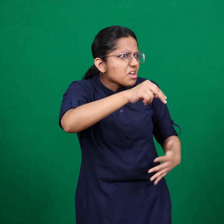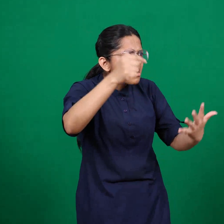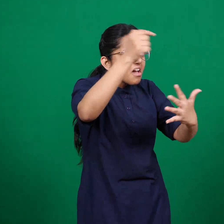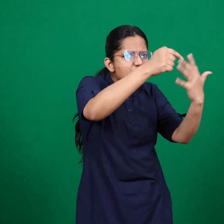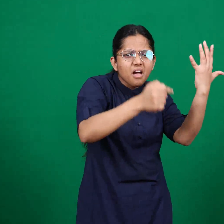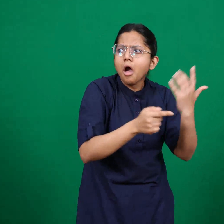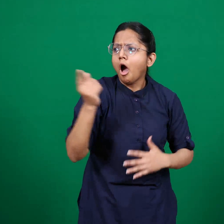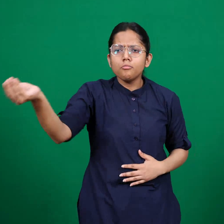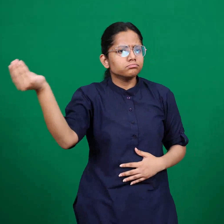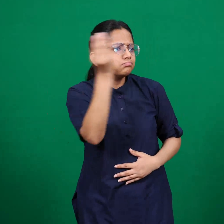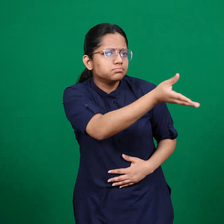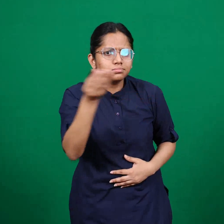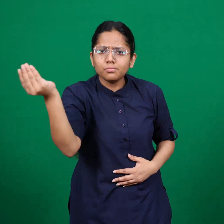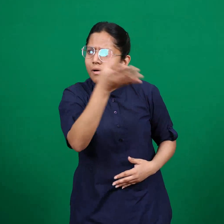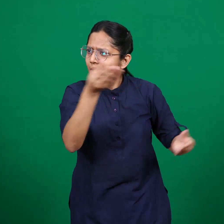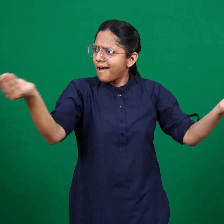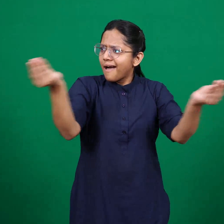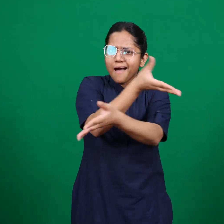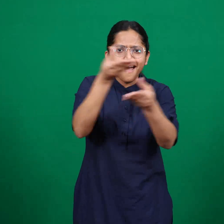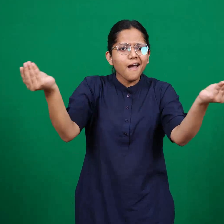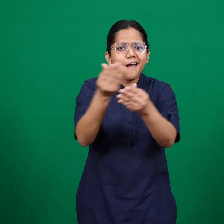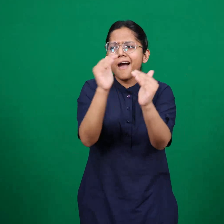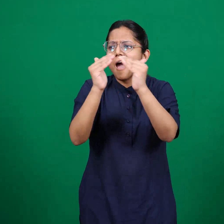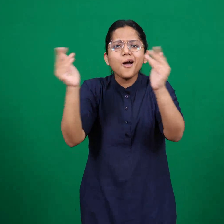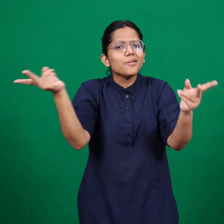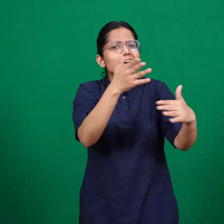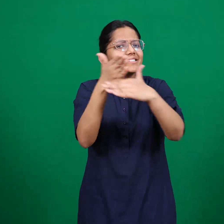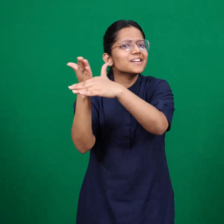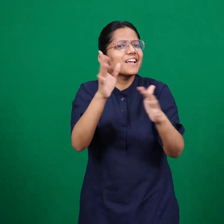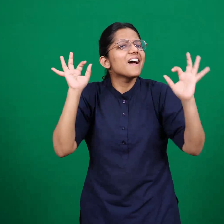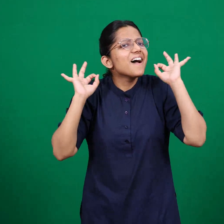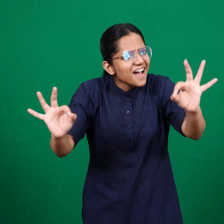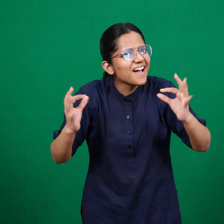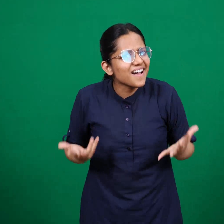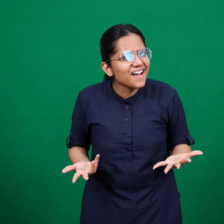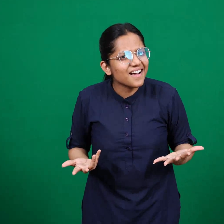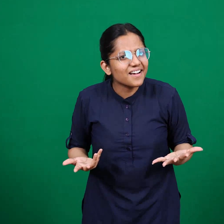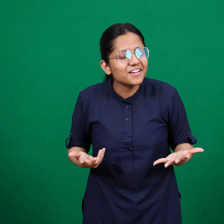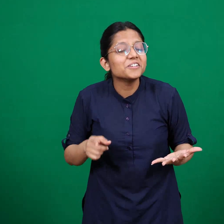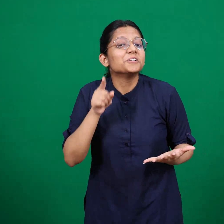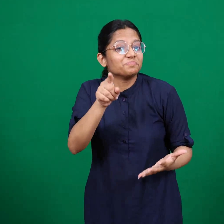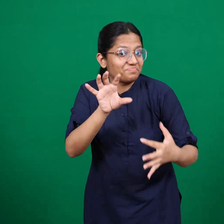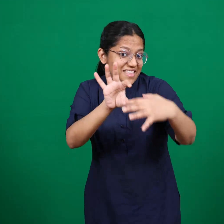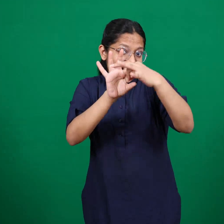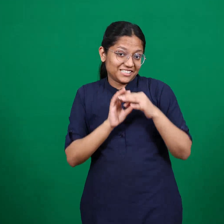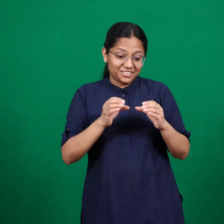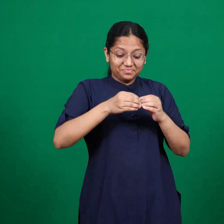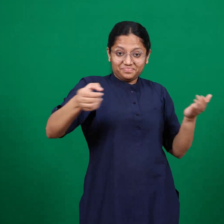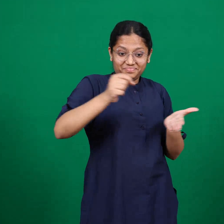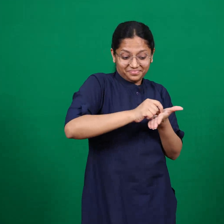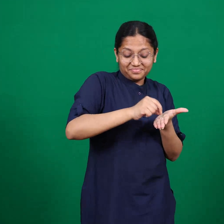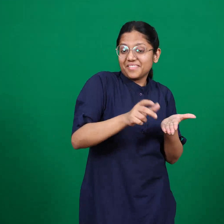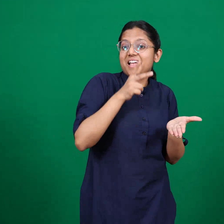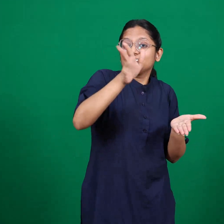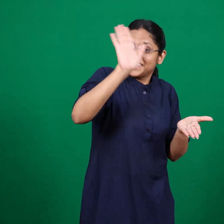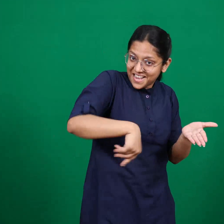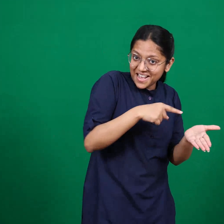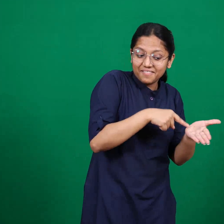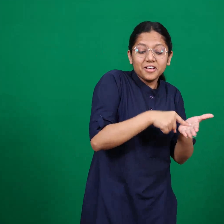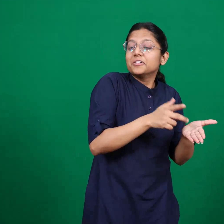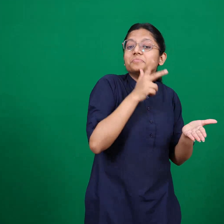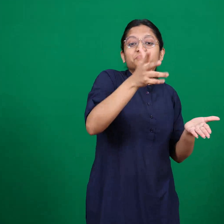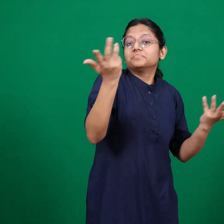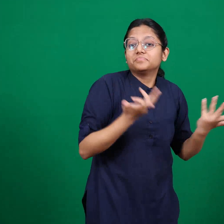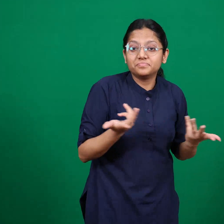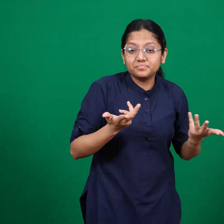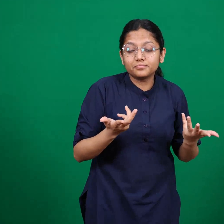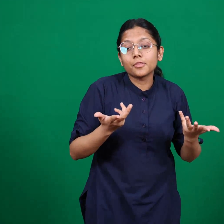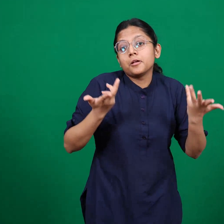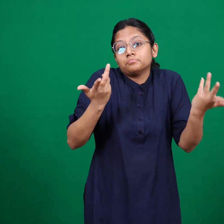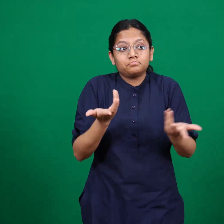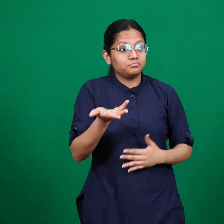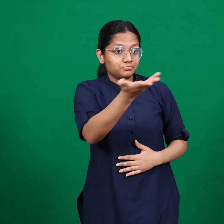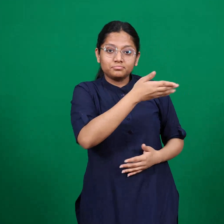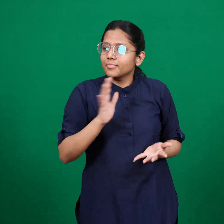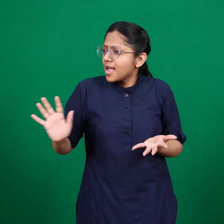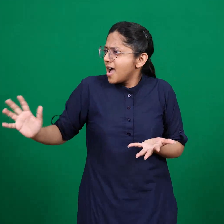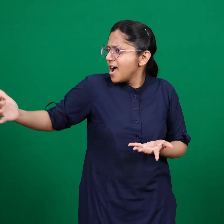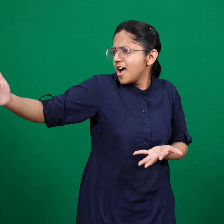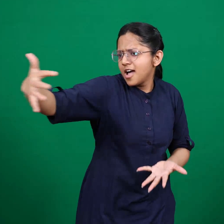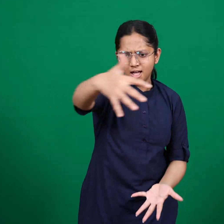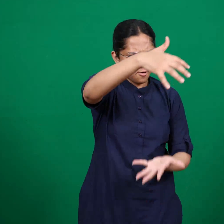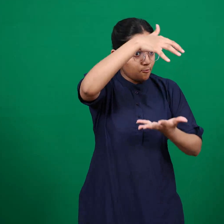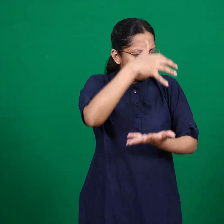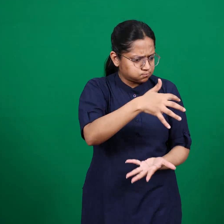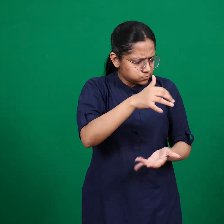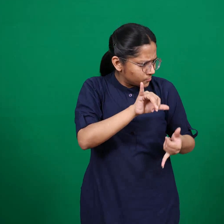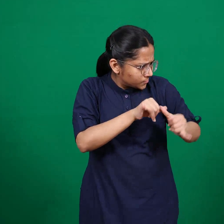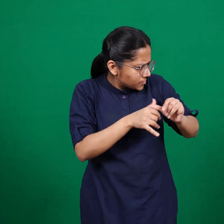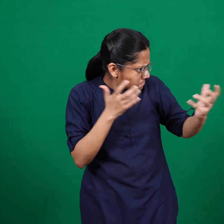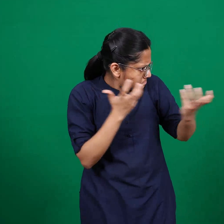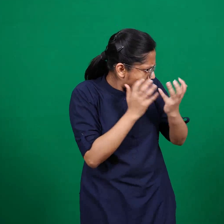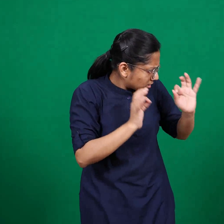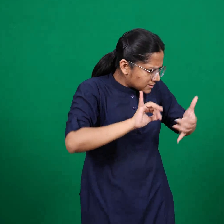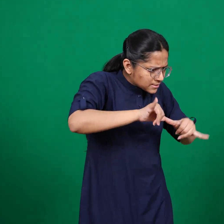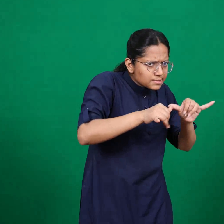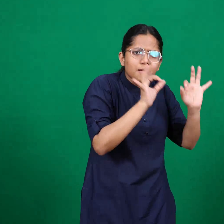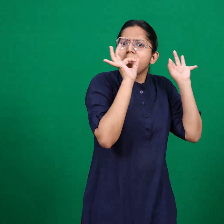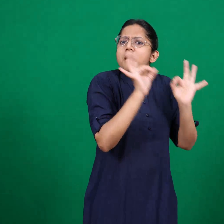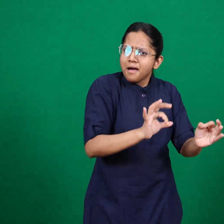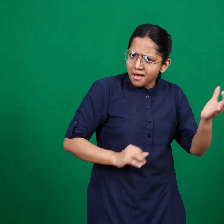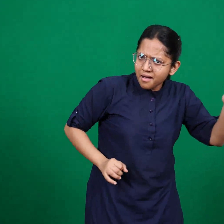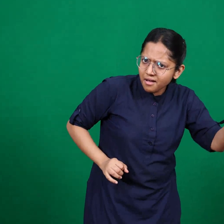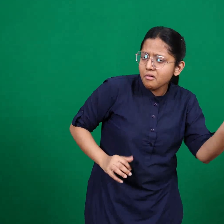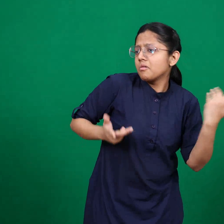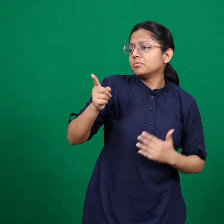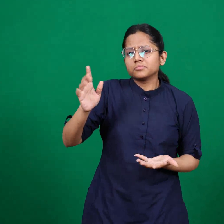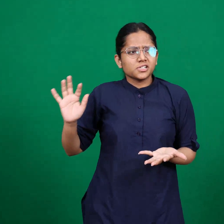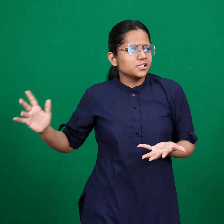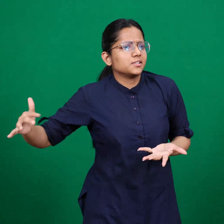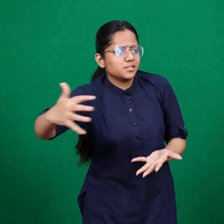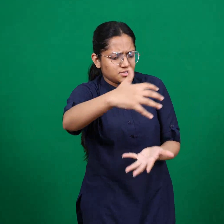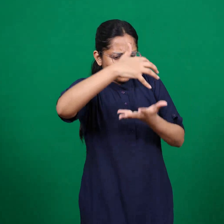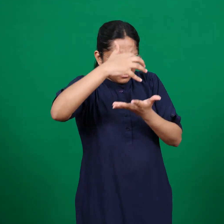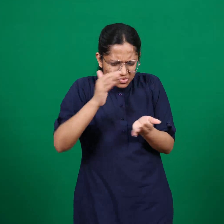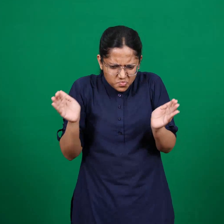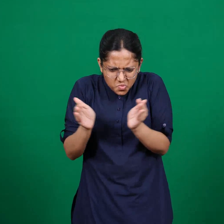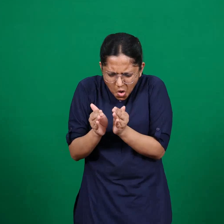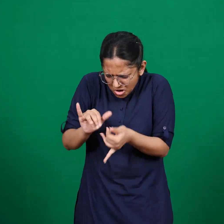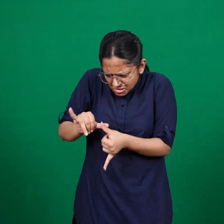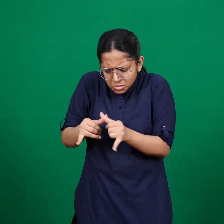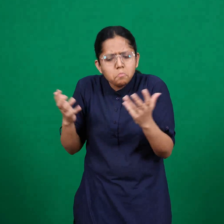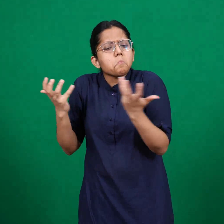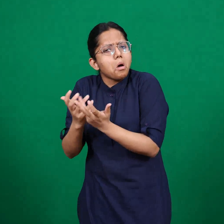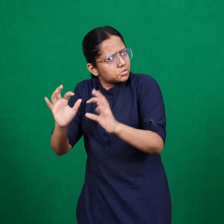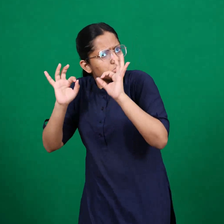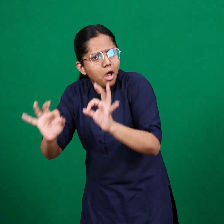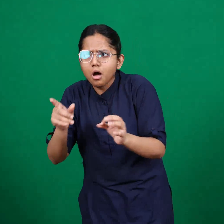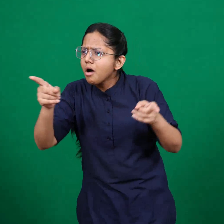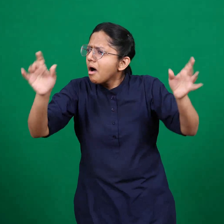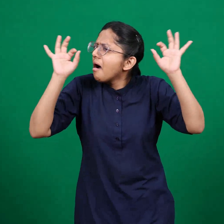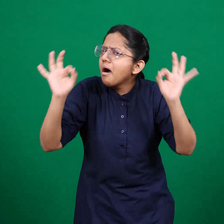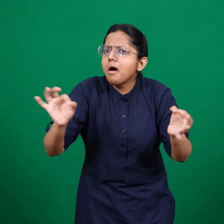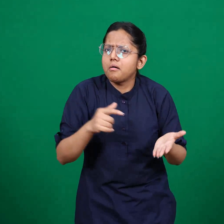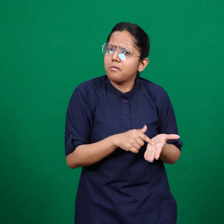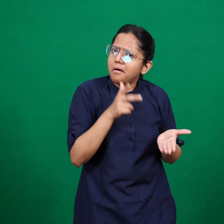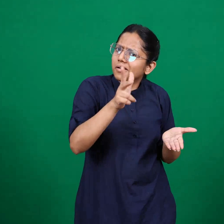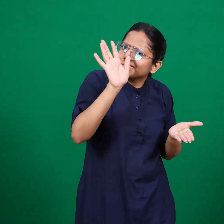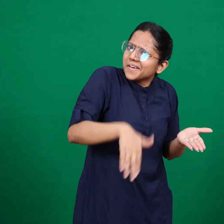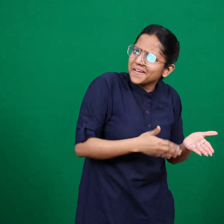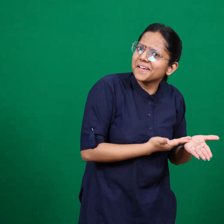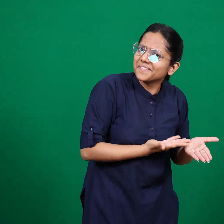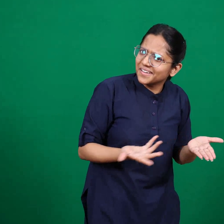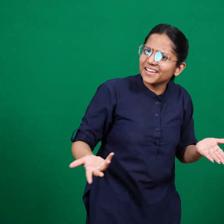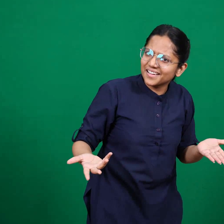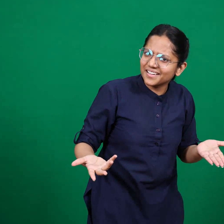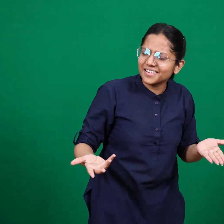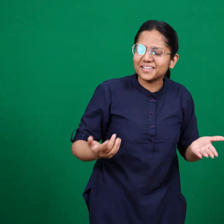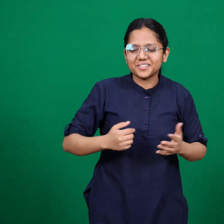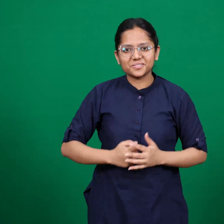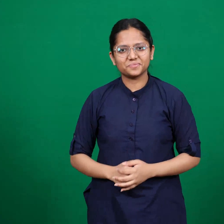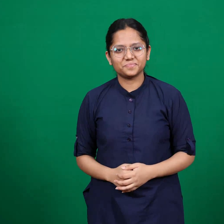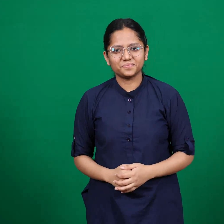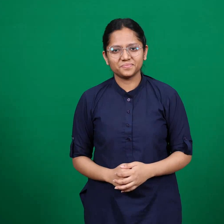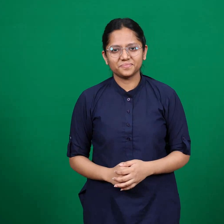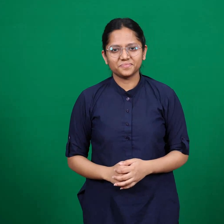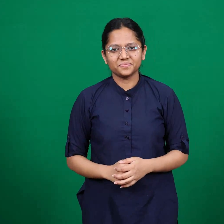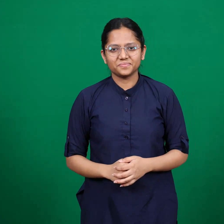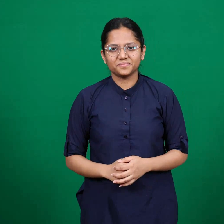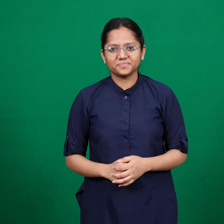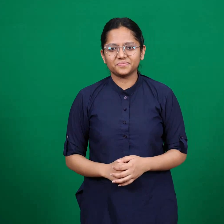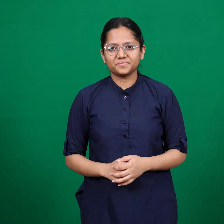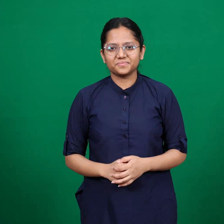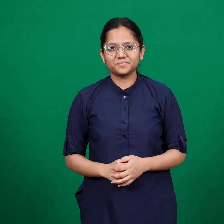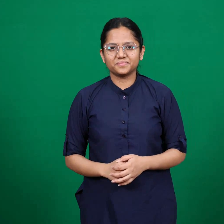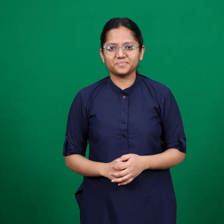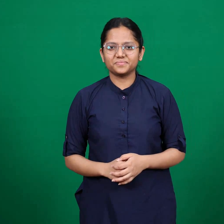Then there will be equality. As it is written: "He who gathered much had no excess, and he who gathered little had no shortfall."